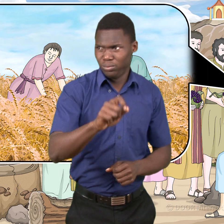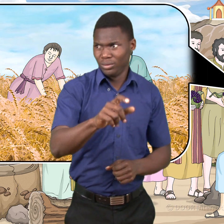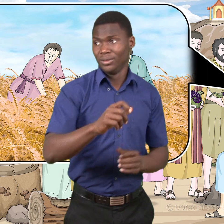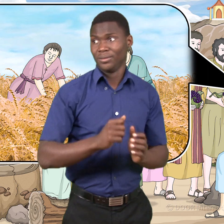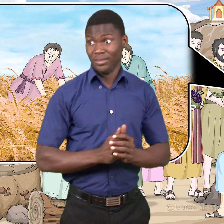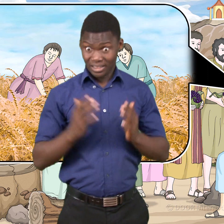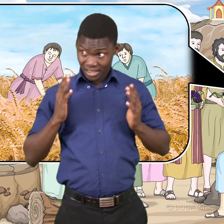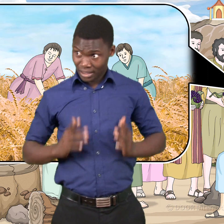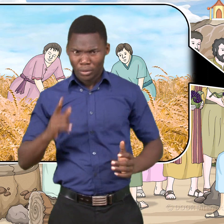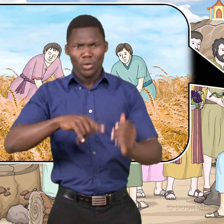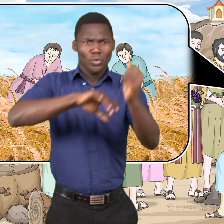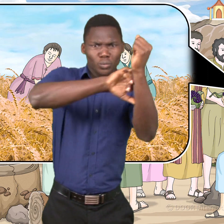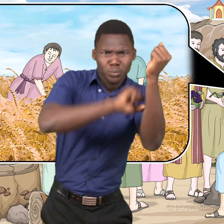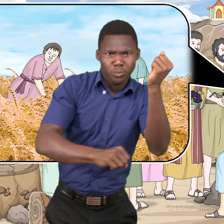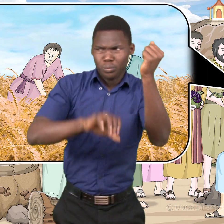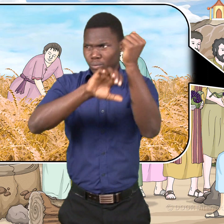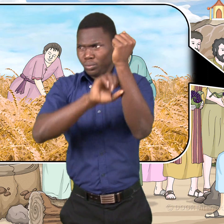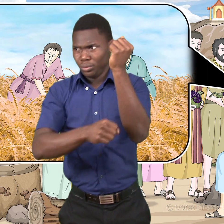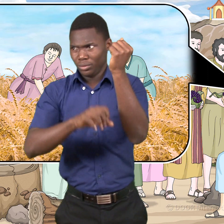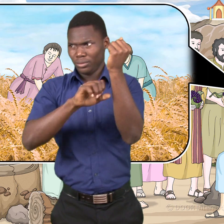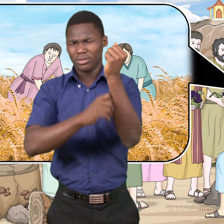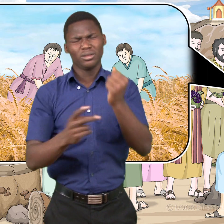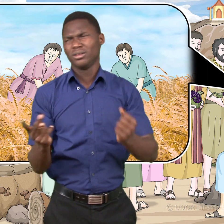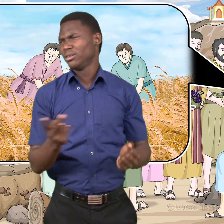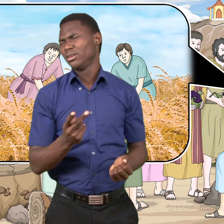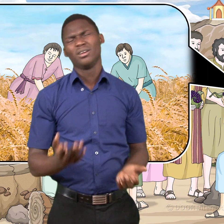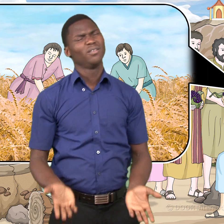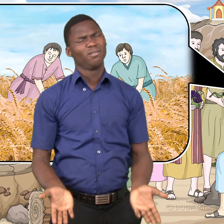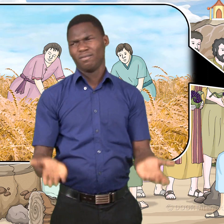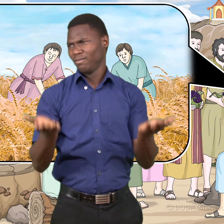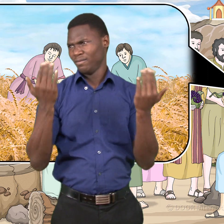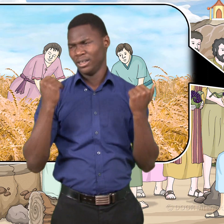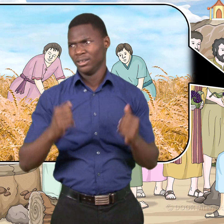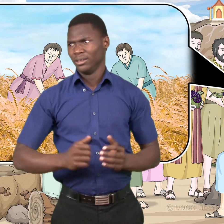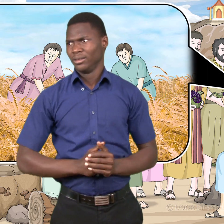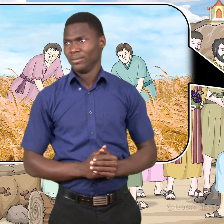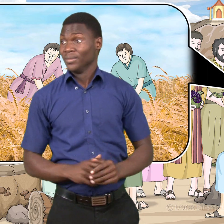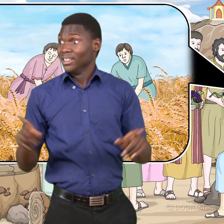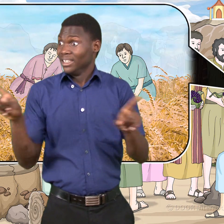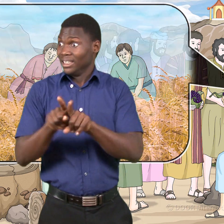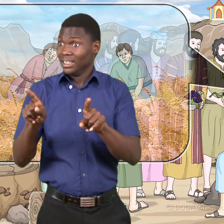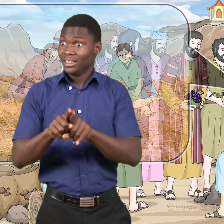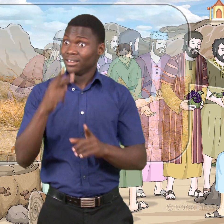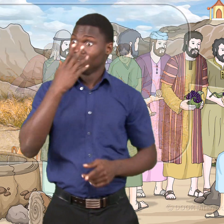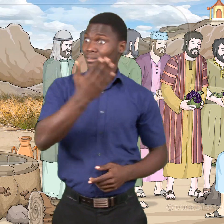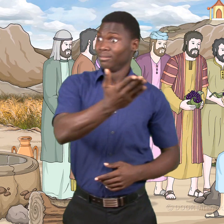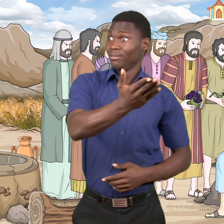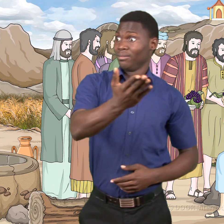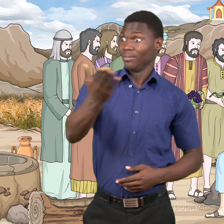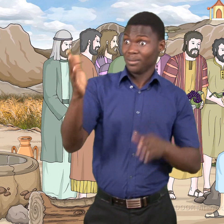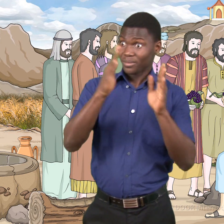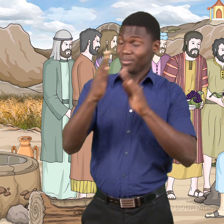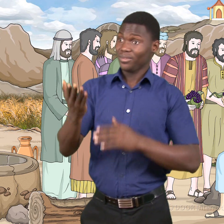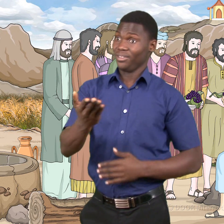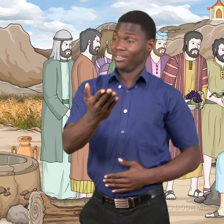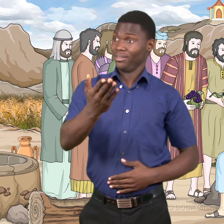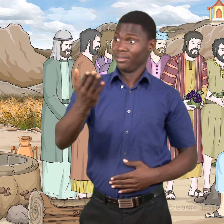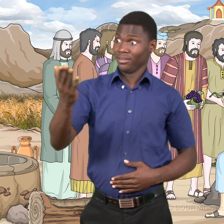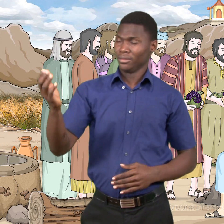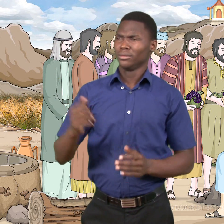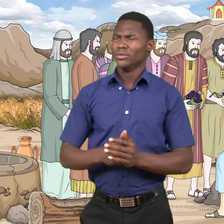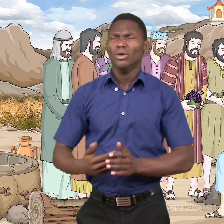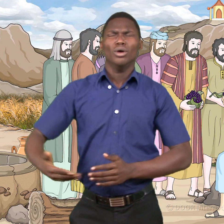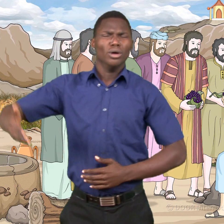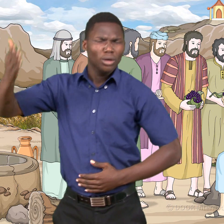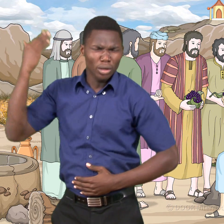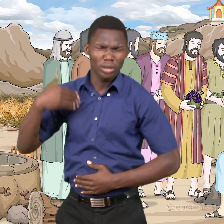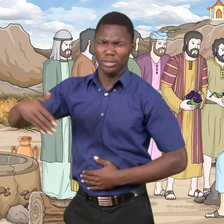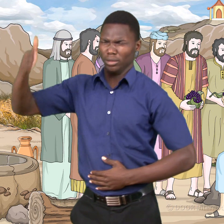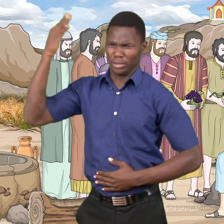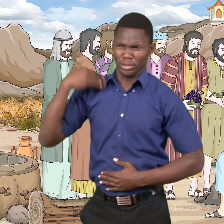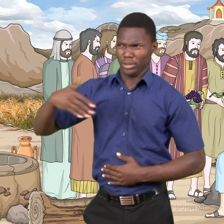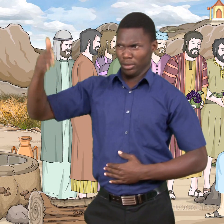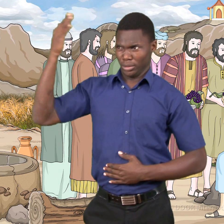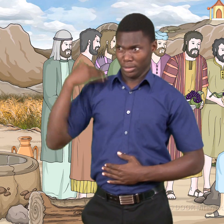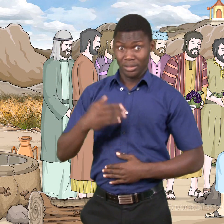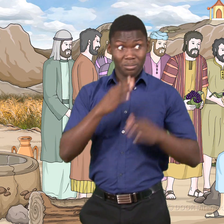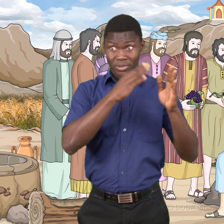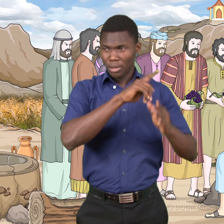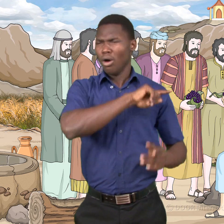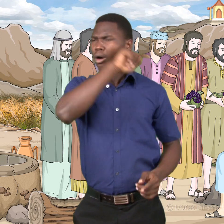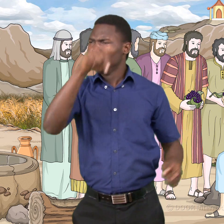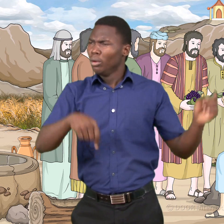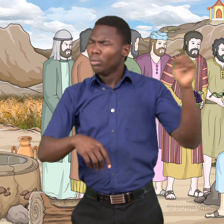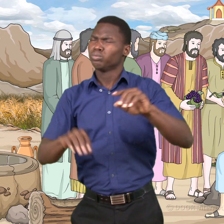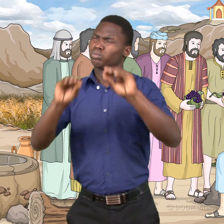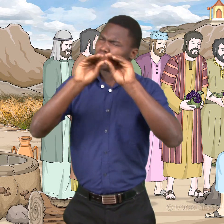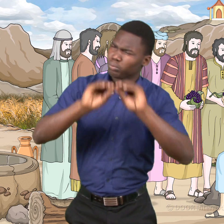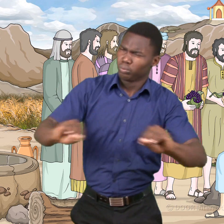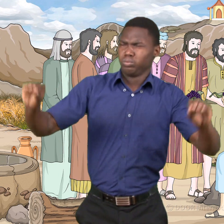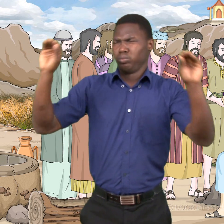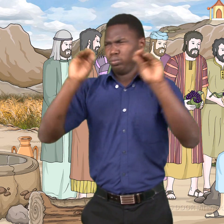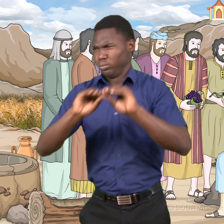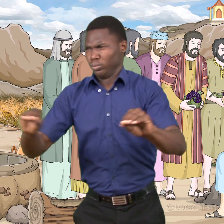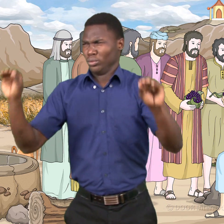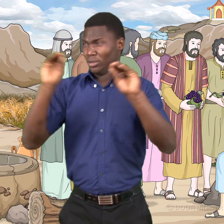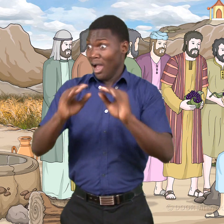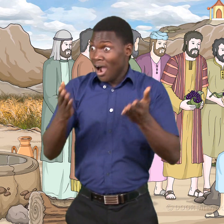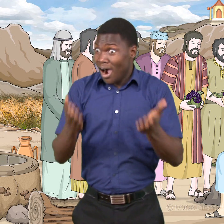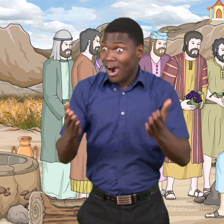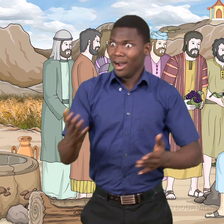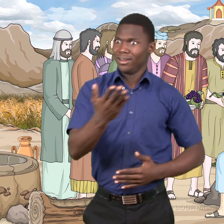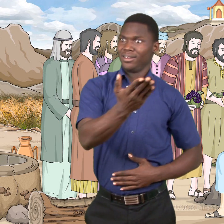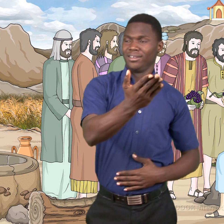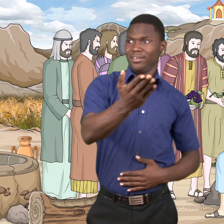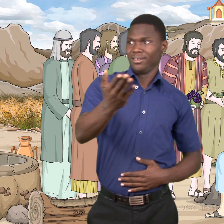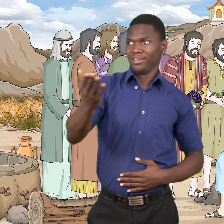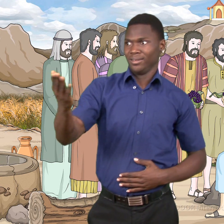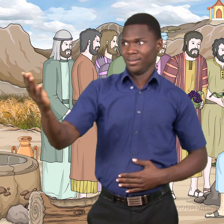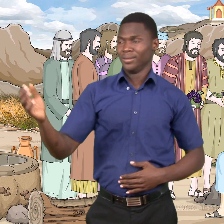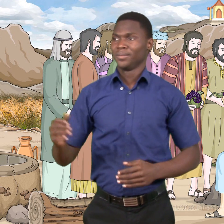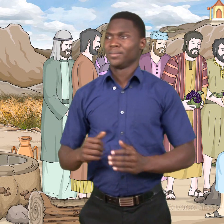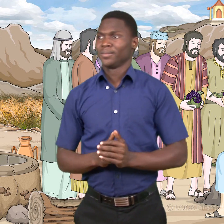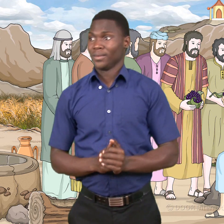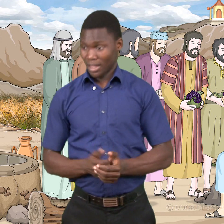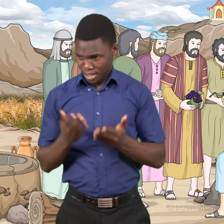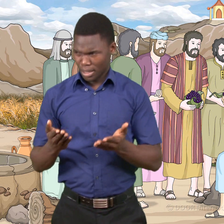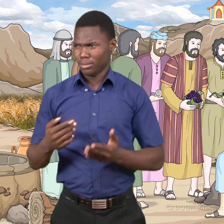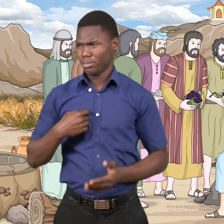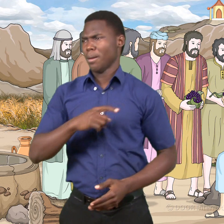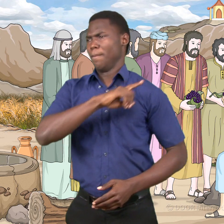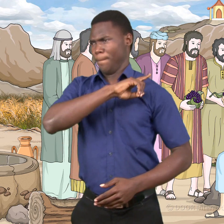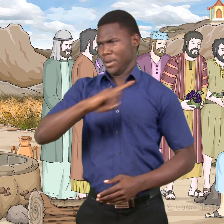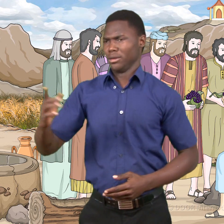others have done the hard work, and now you have taken up their labor.”